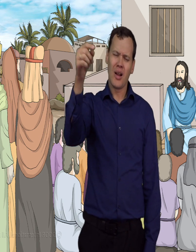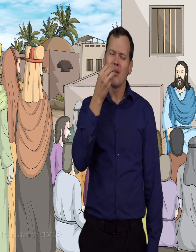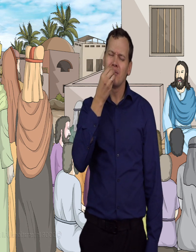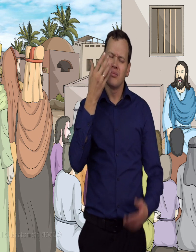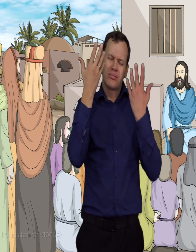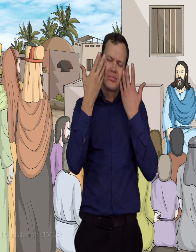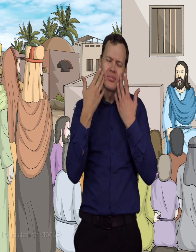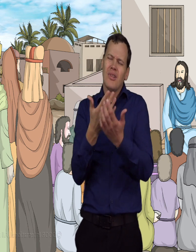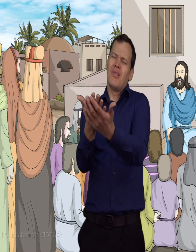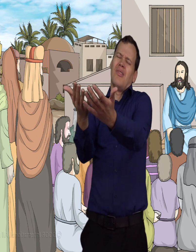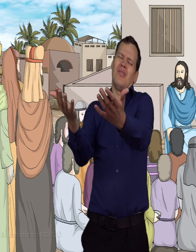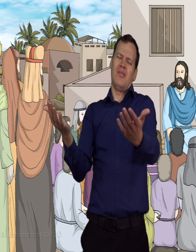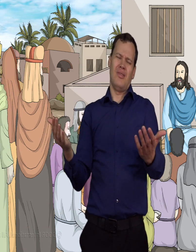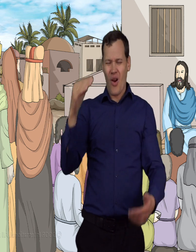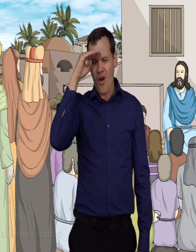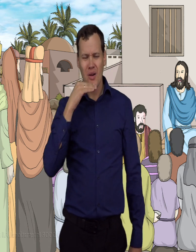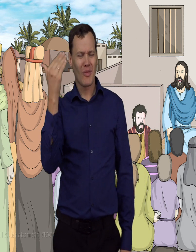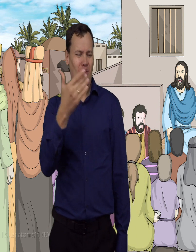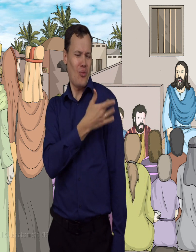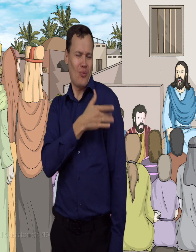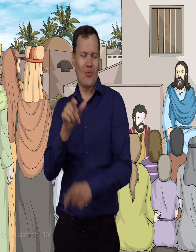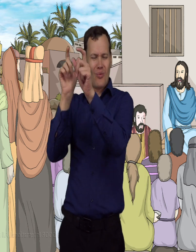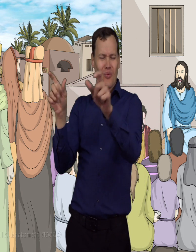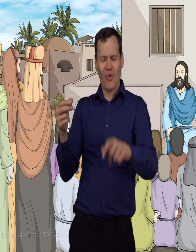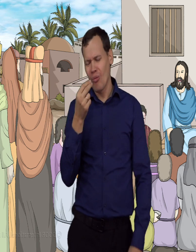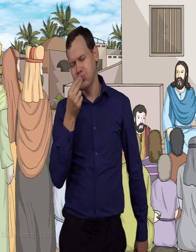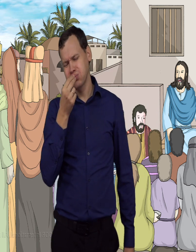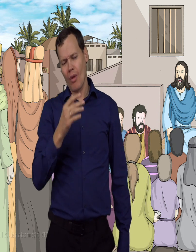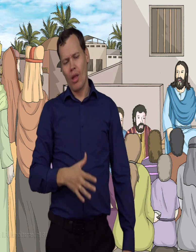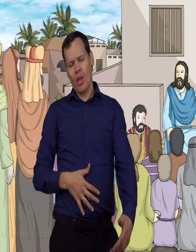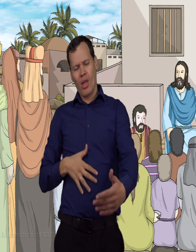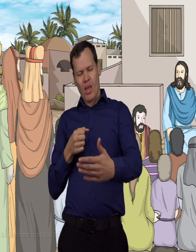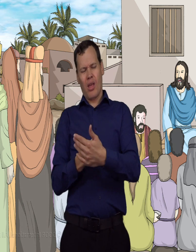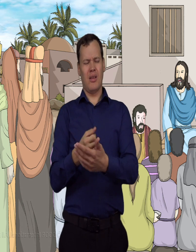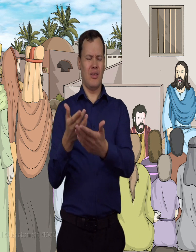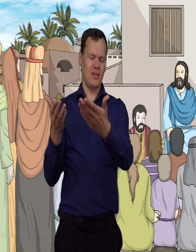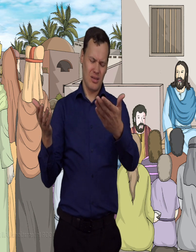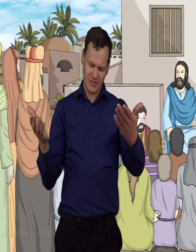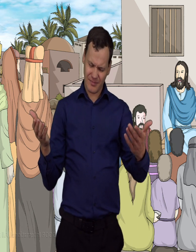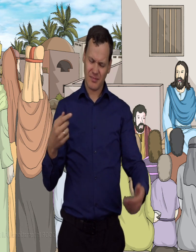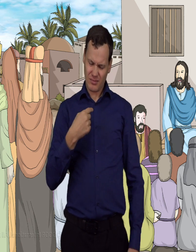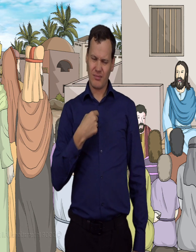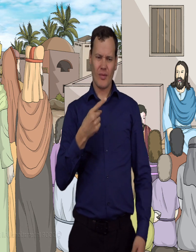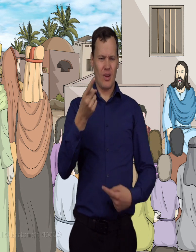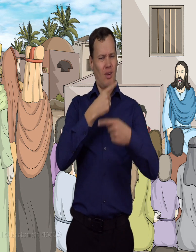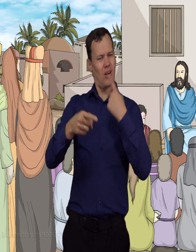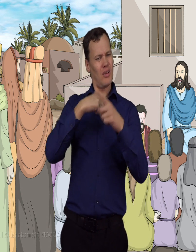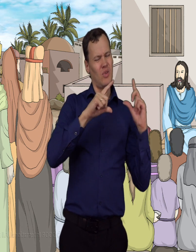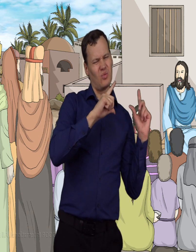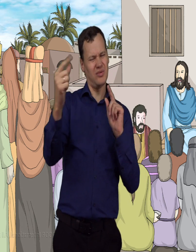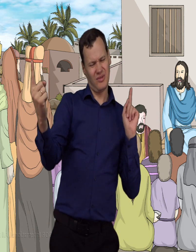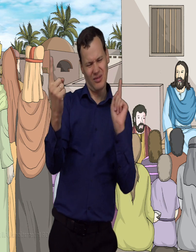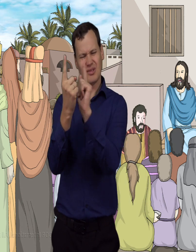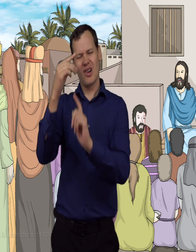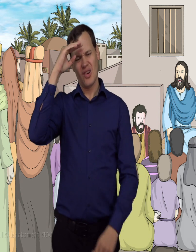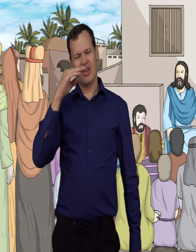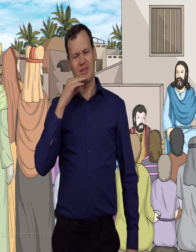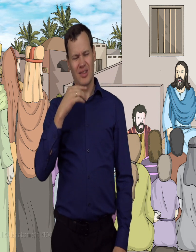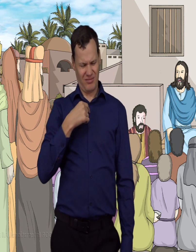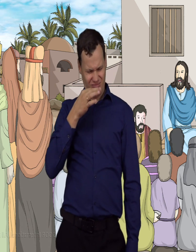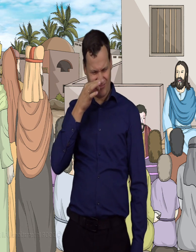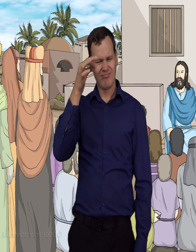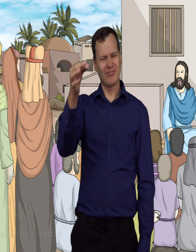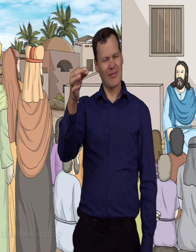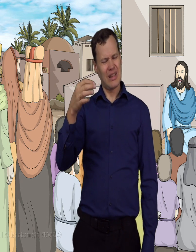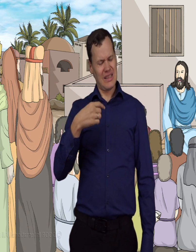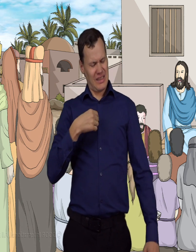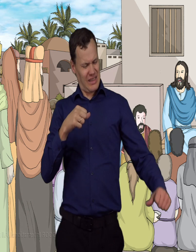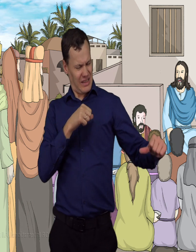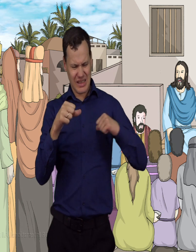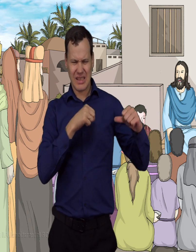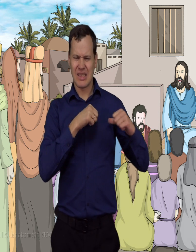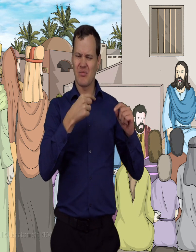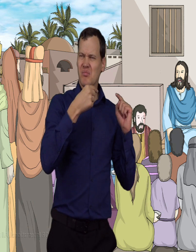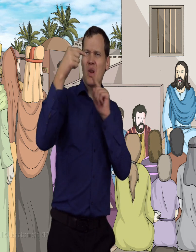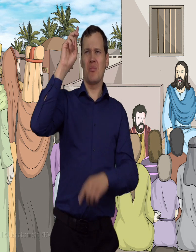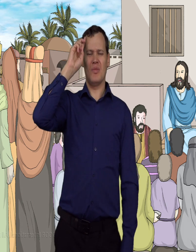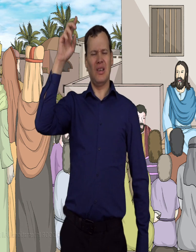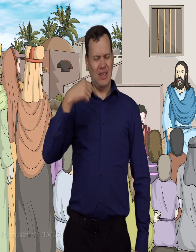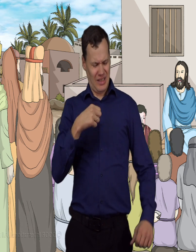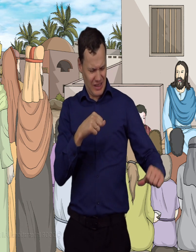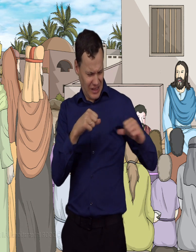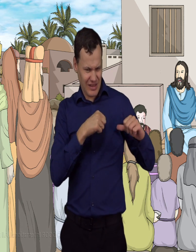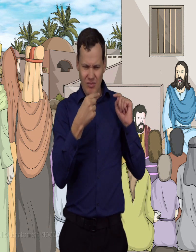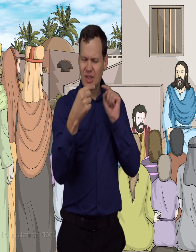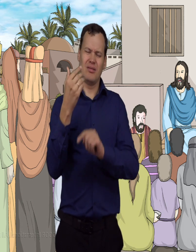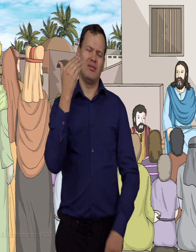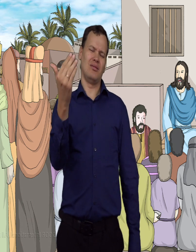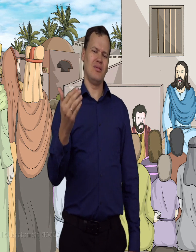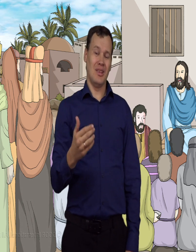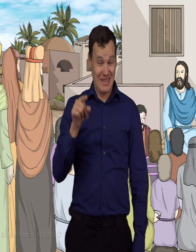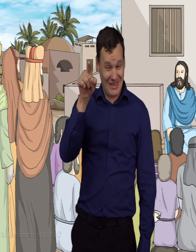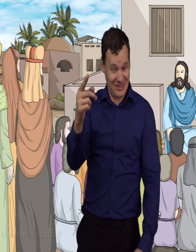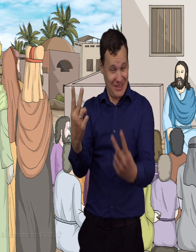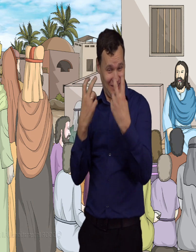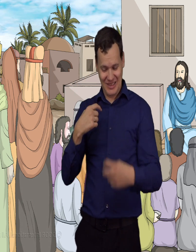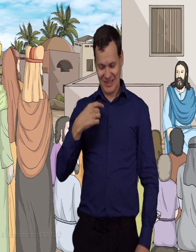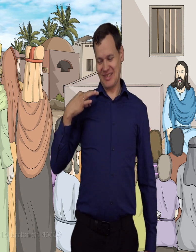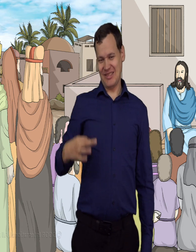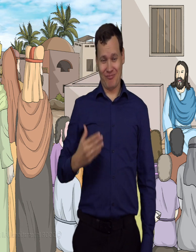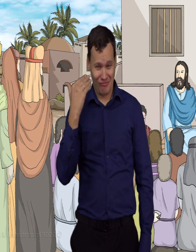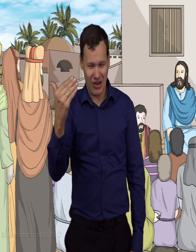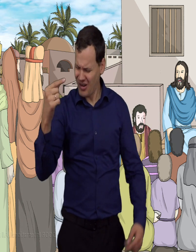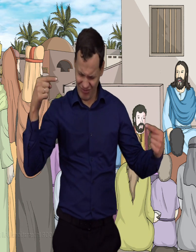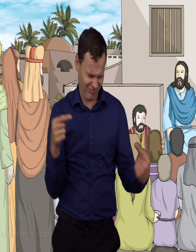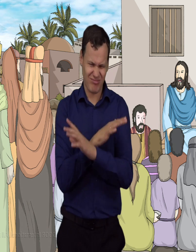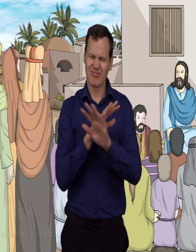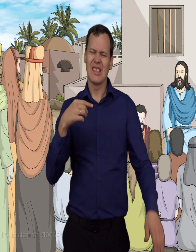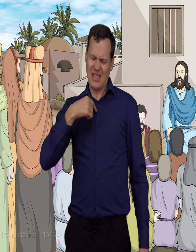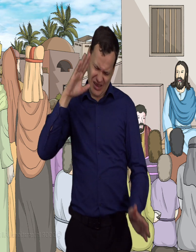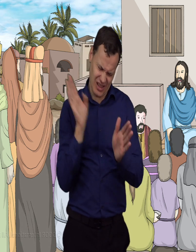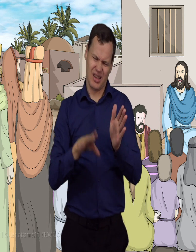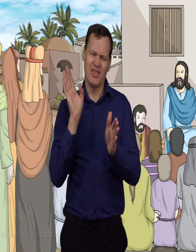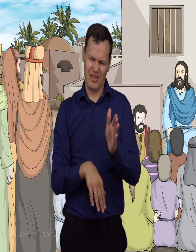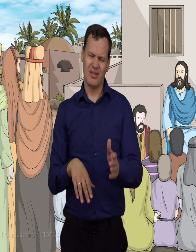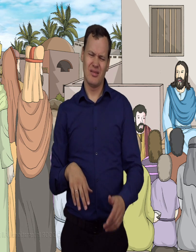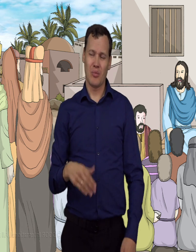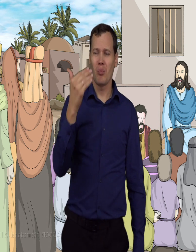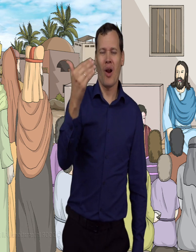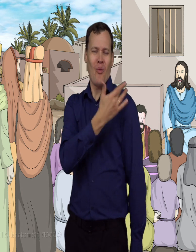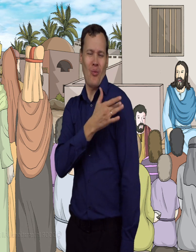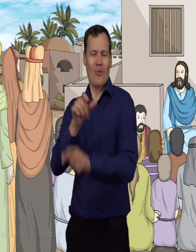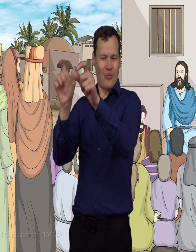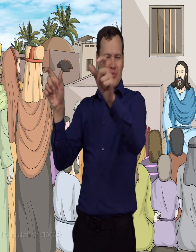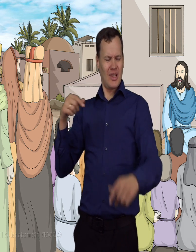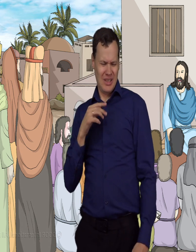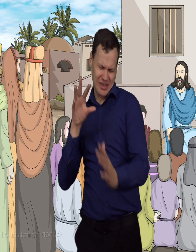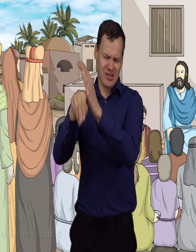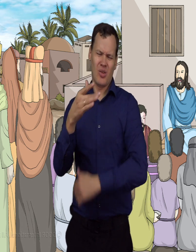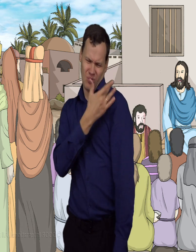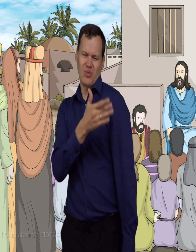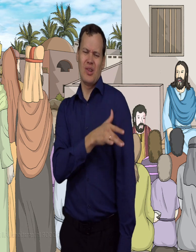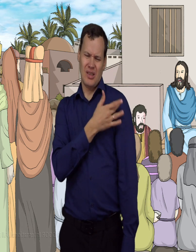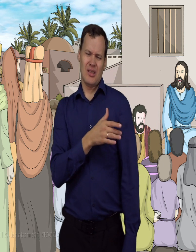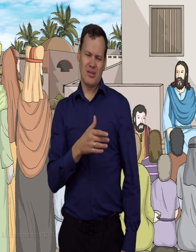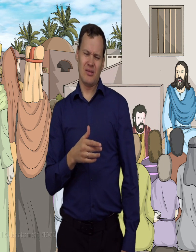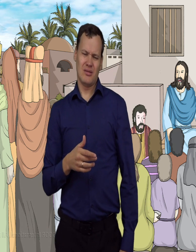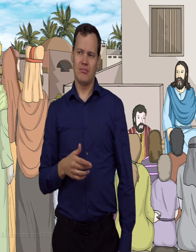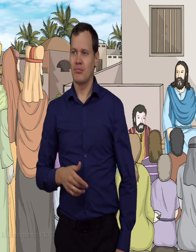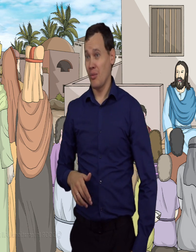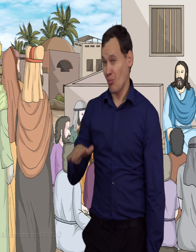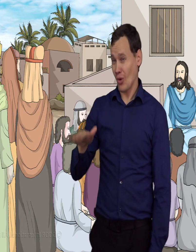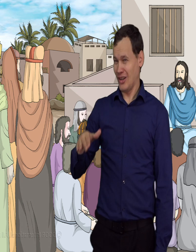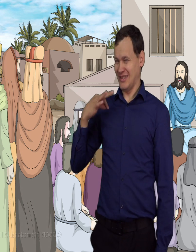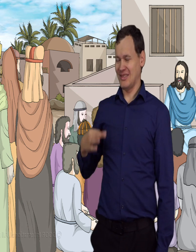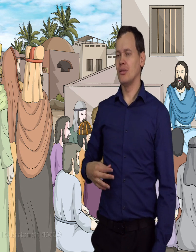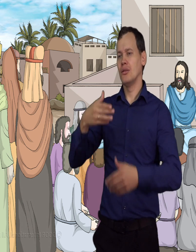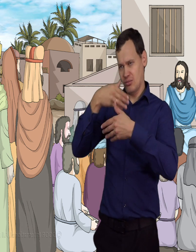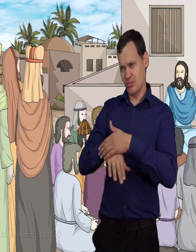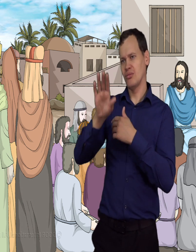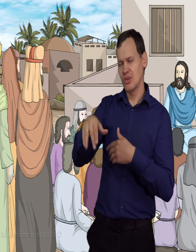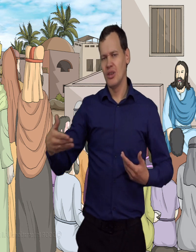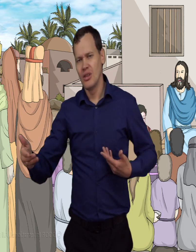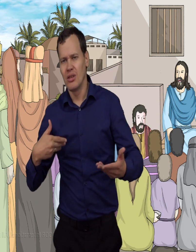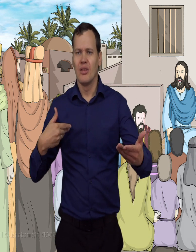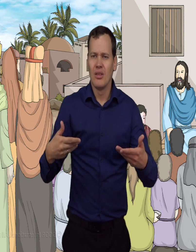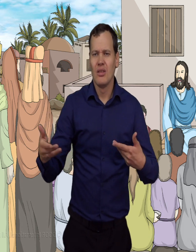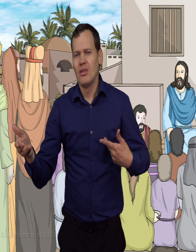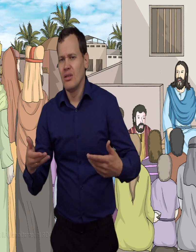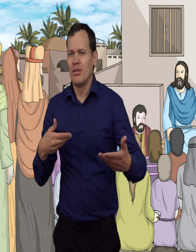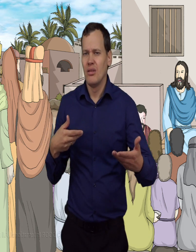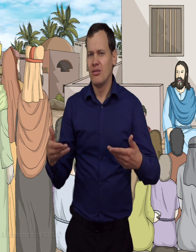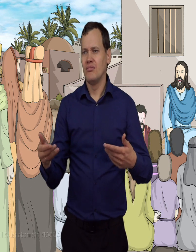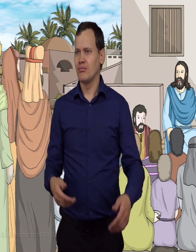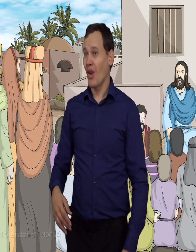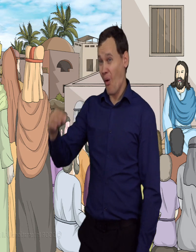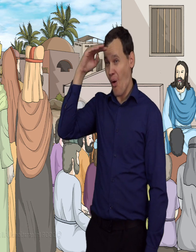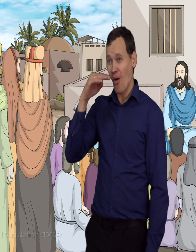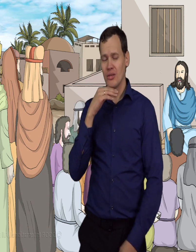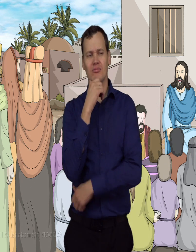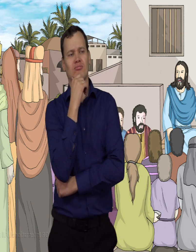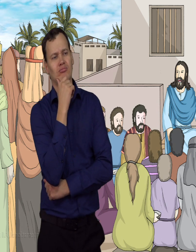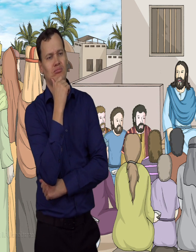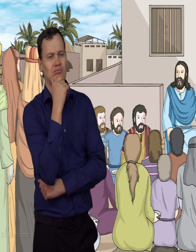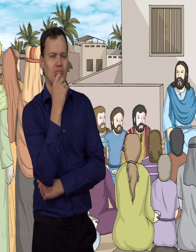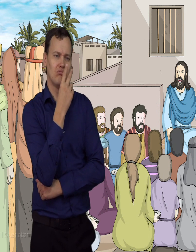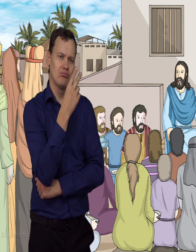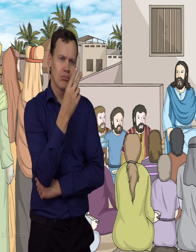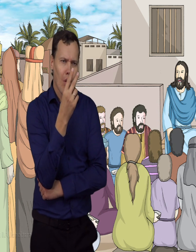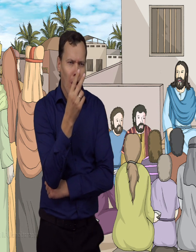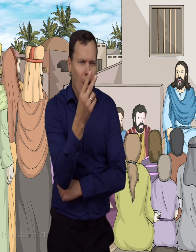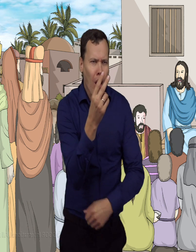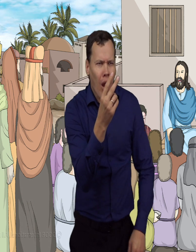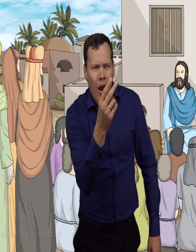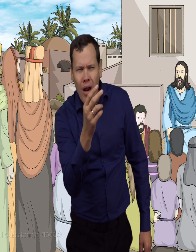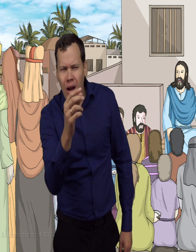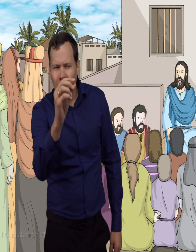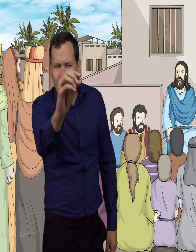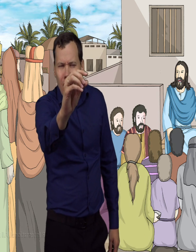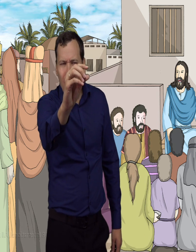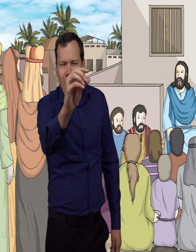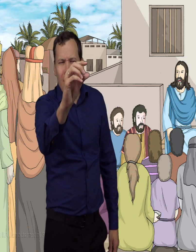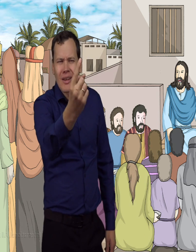I will get up and go back to my father and say to him, “Father, I have sinned against heaven and against you. I am no longer worthy to be called your son. Make me like one of your hired servants.”’ So he got up and went to his father.